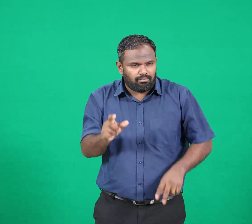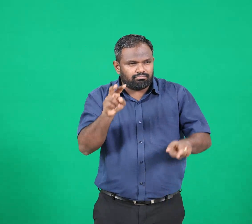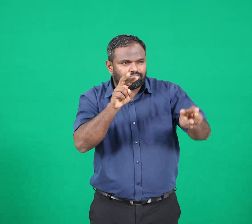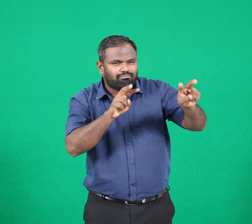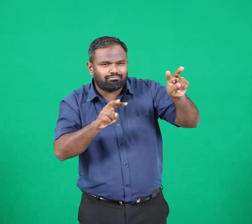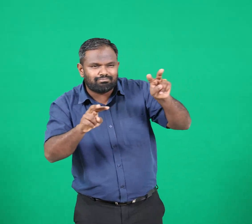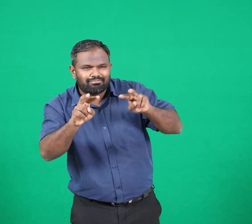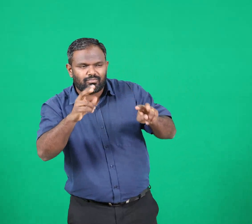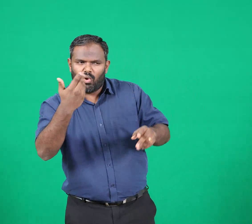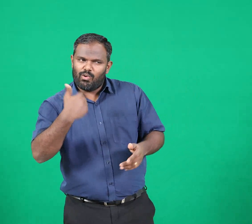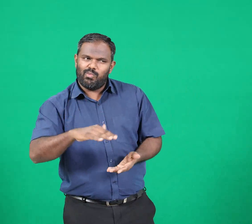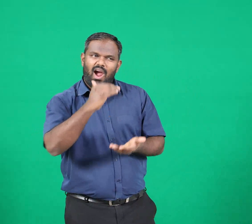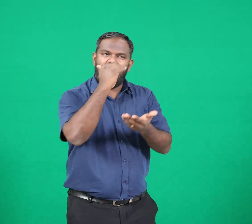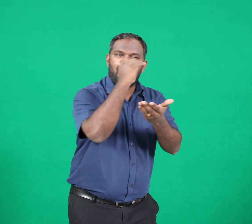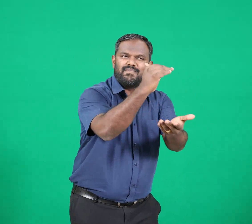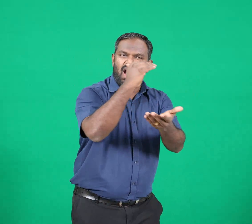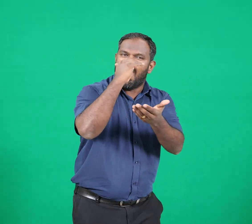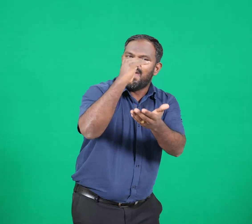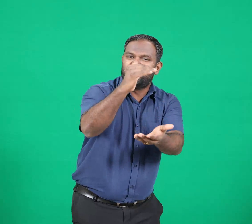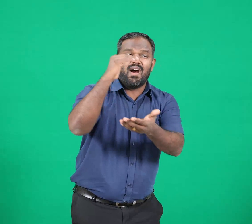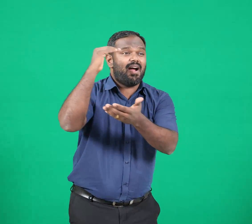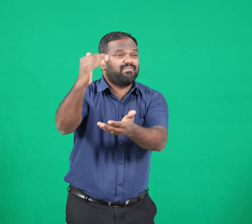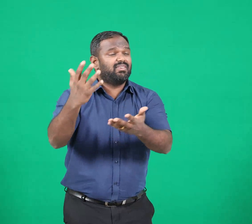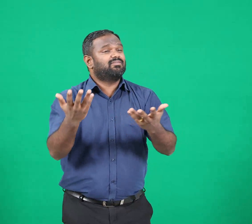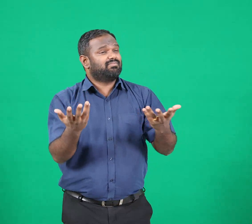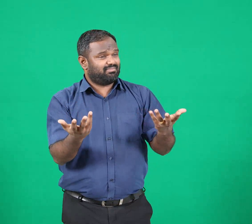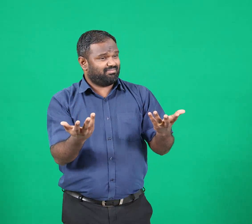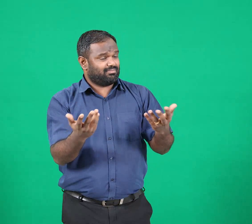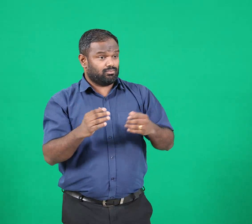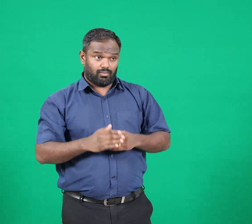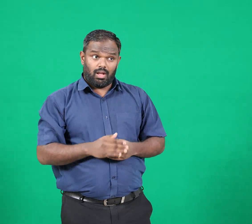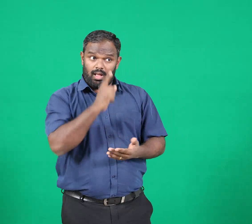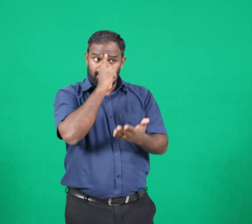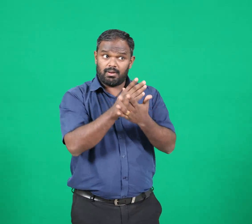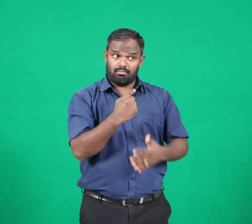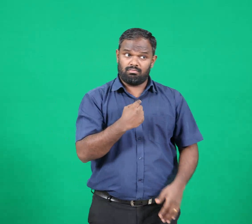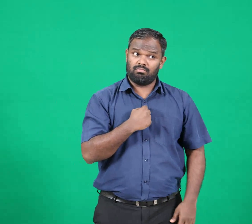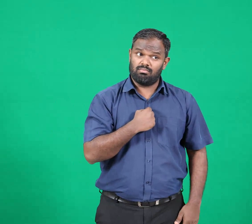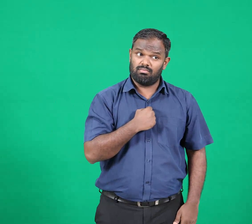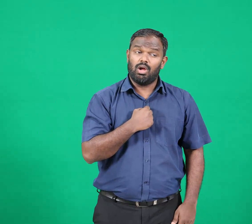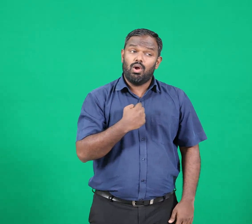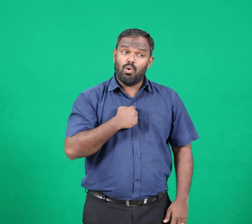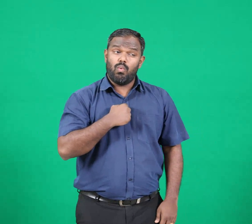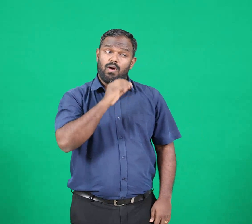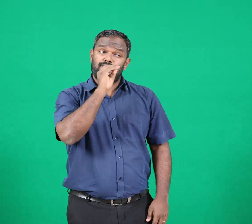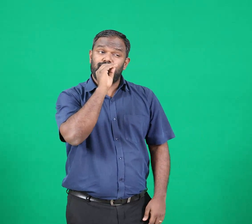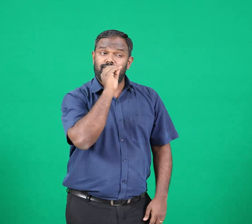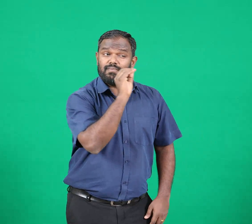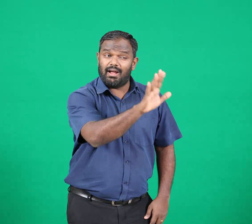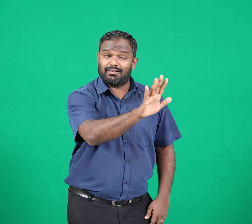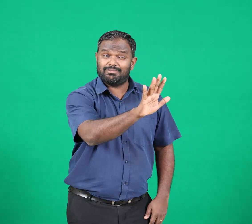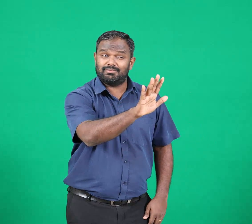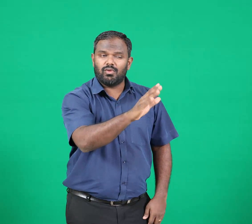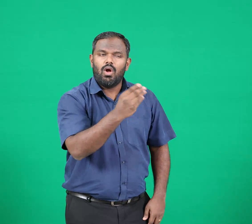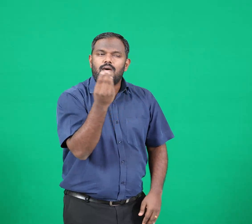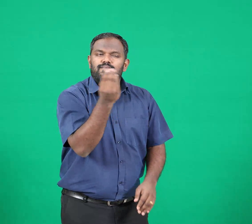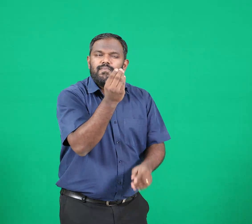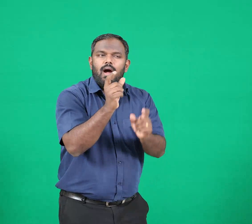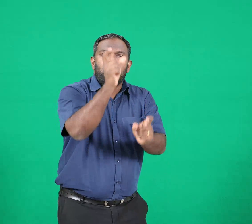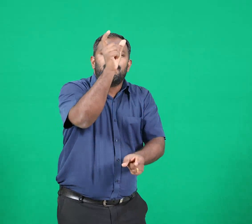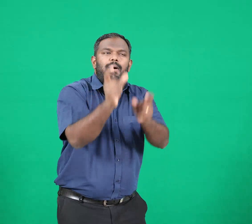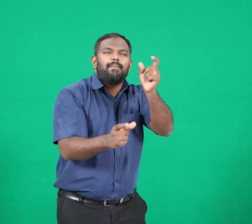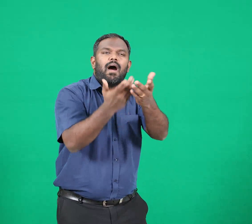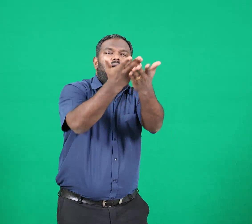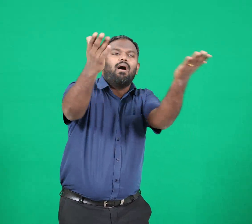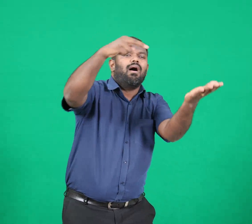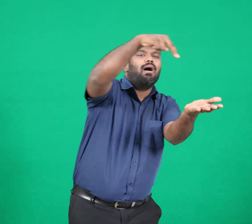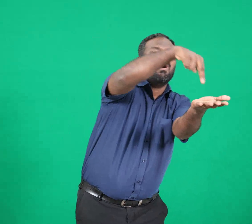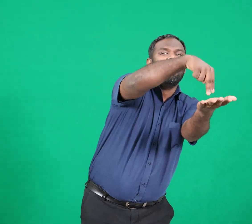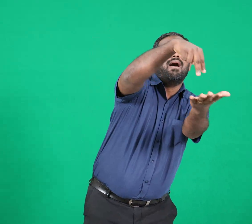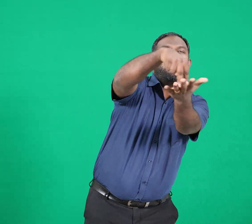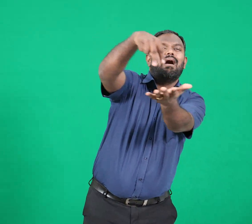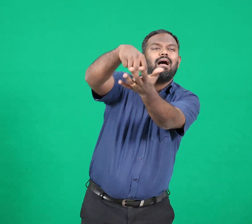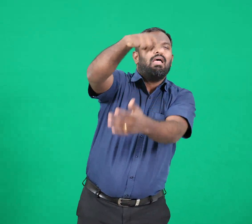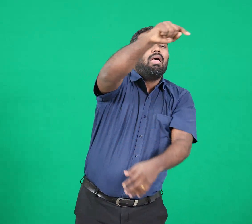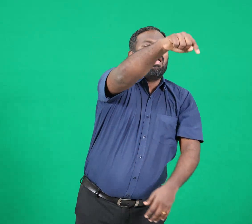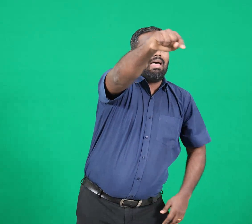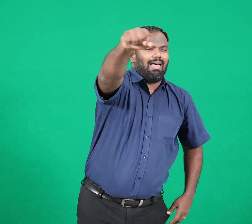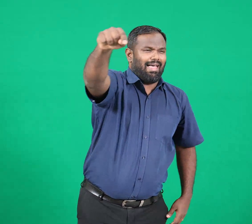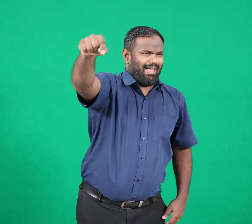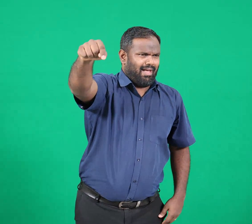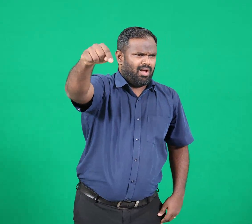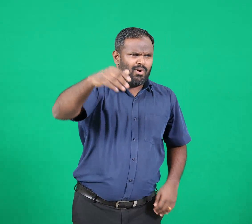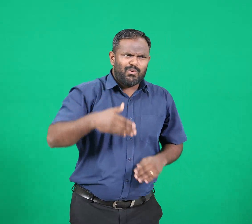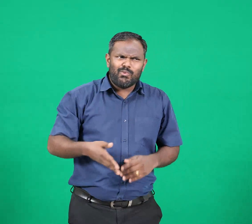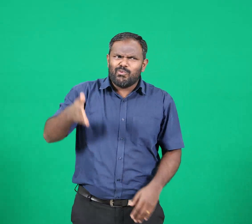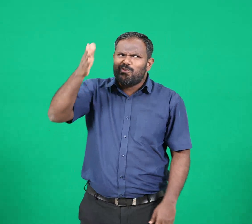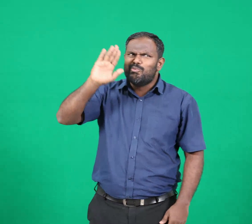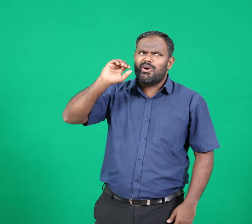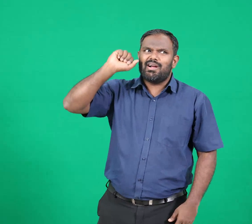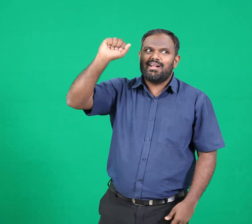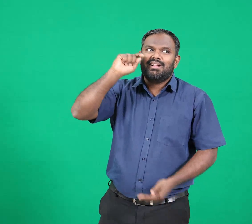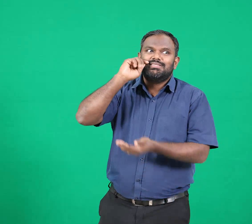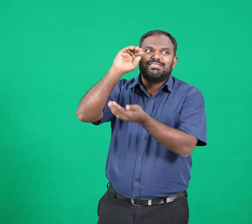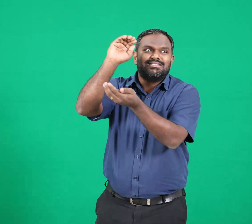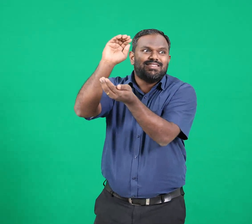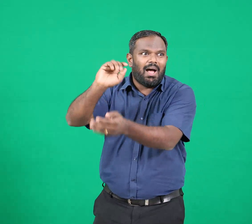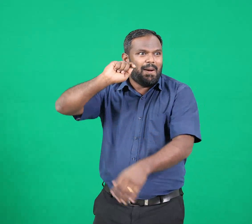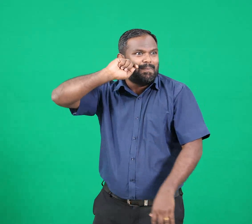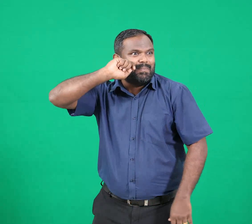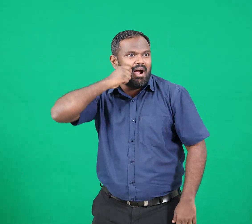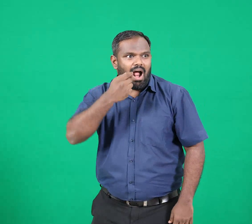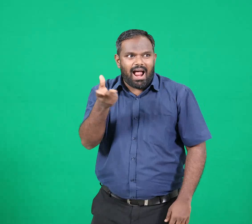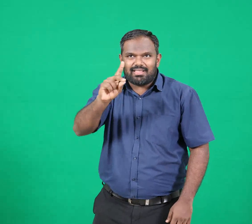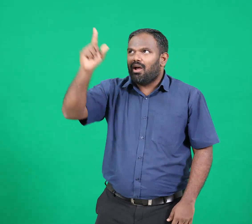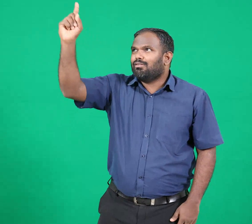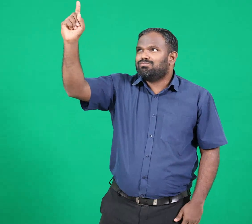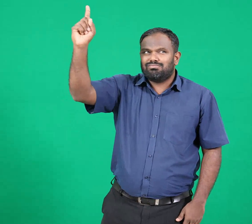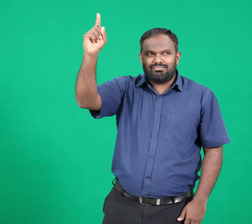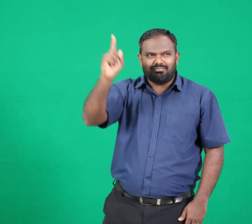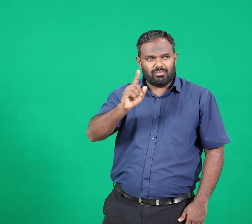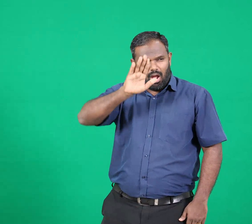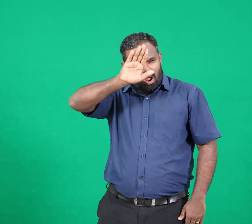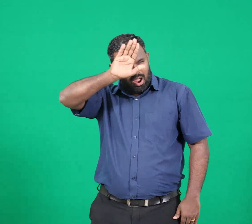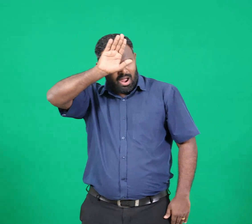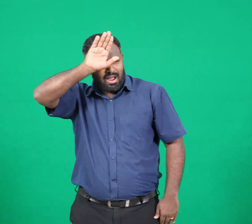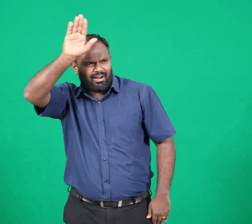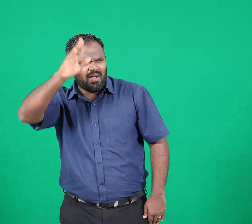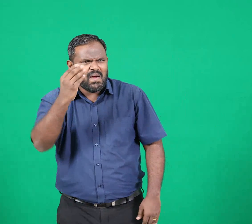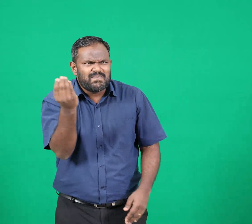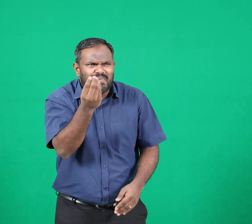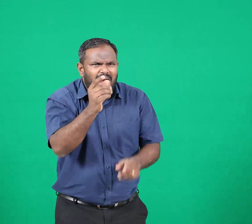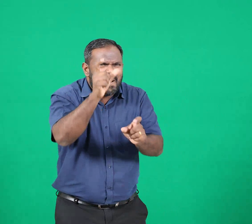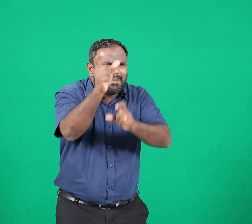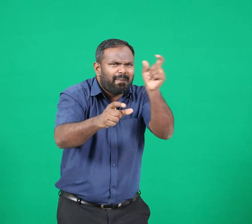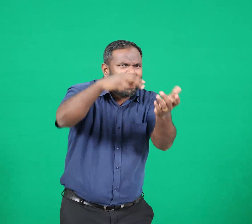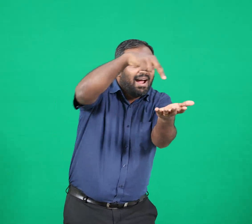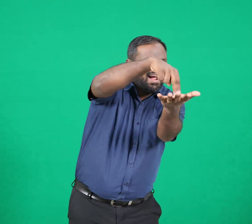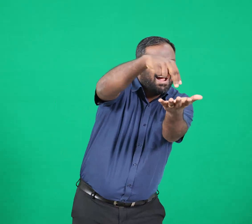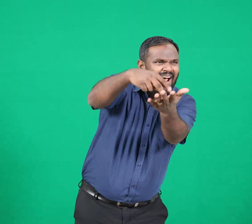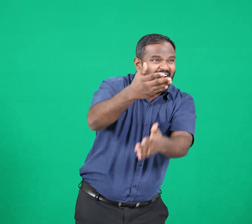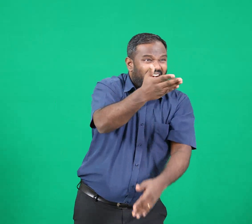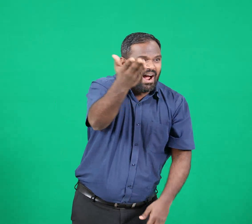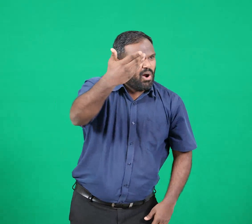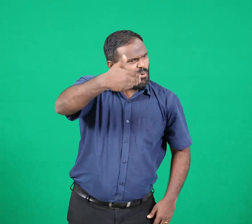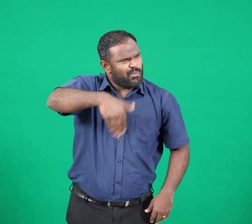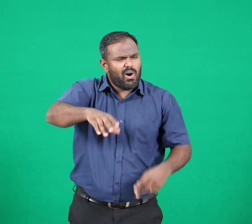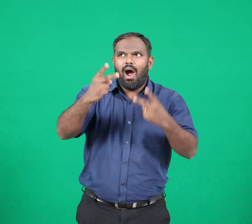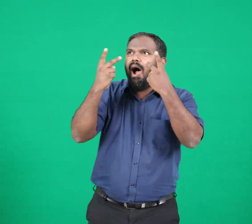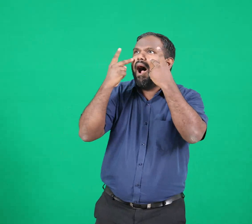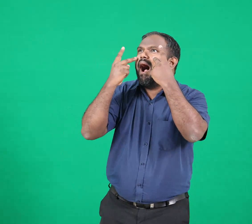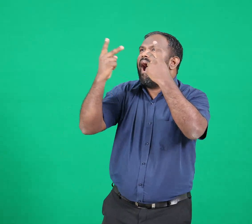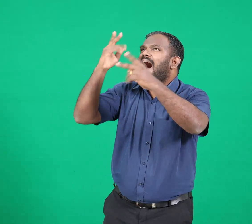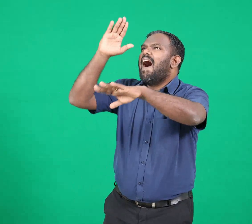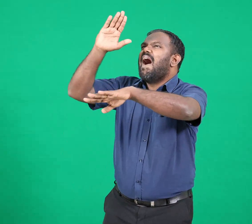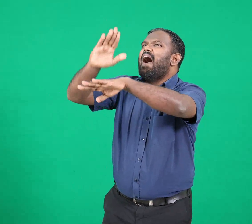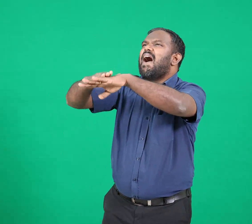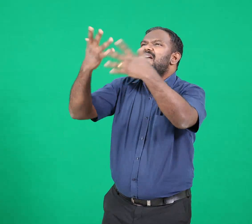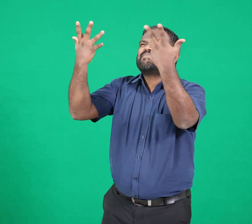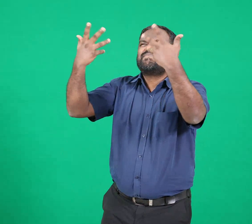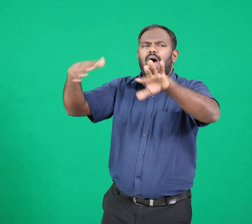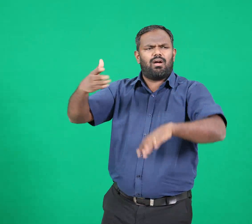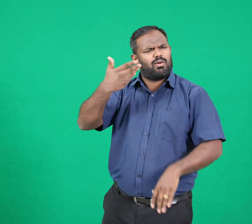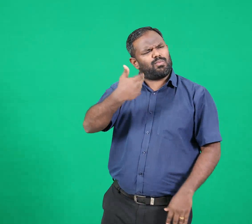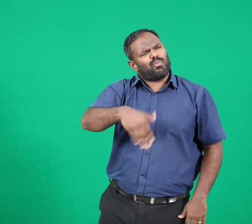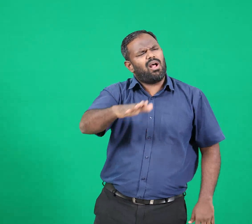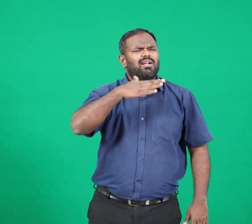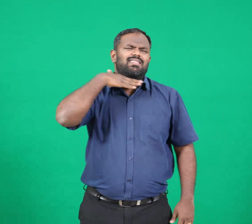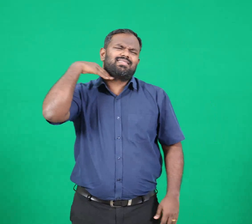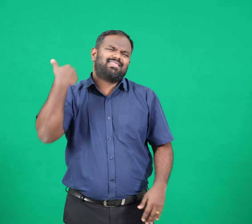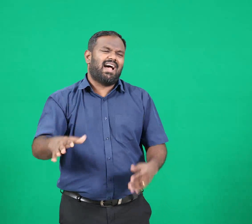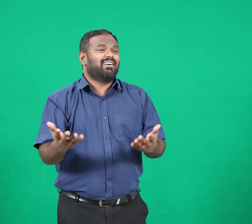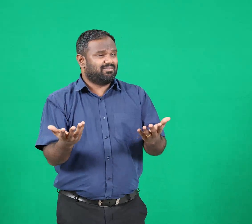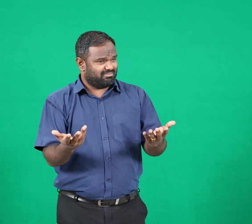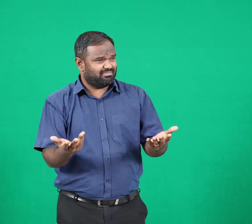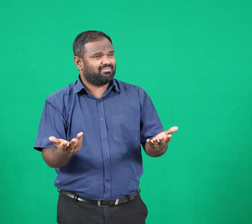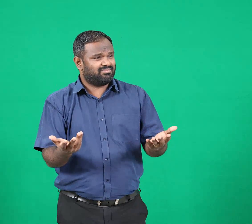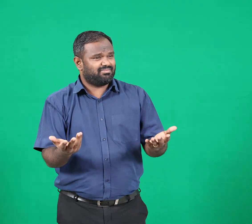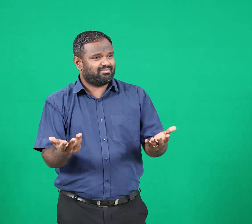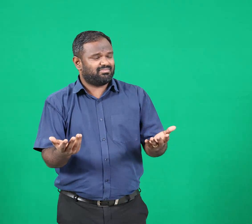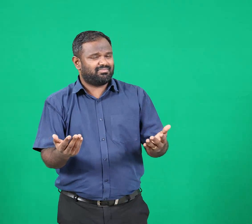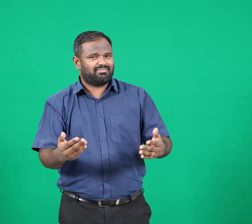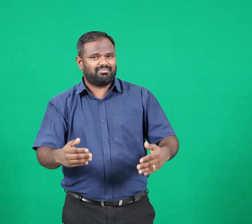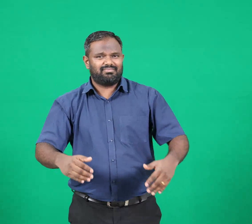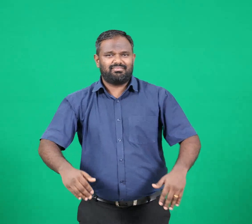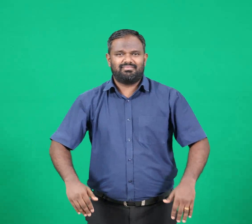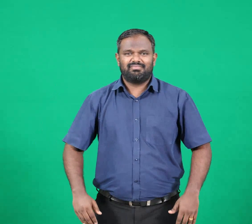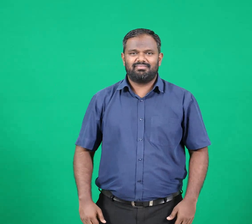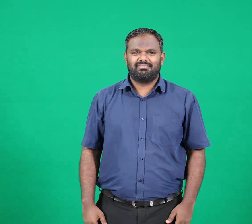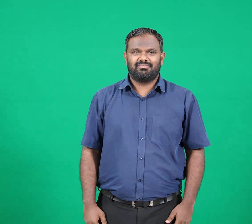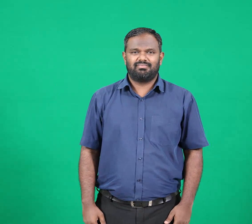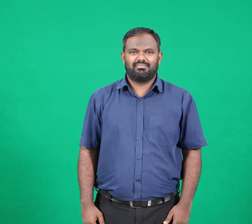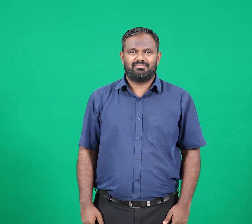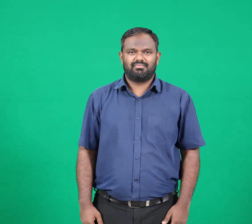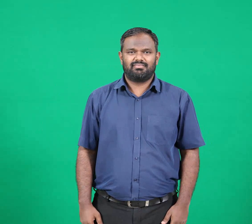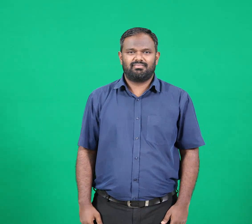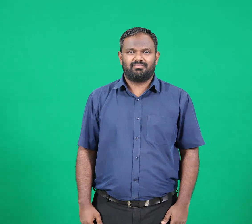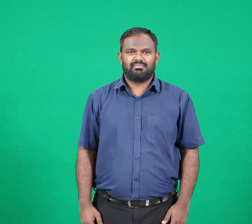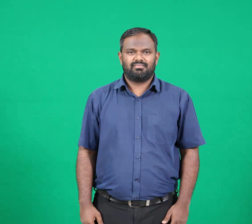Truly I tell you, some who are standing here will not taste death before they see the Son of Man coming in His kingdom."